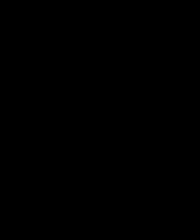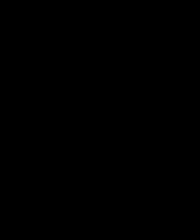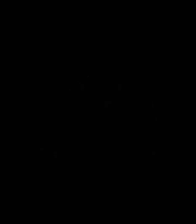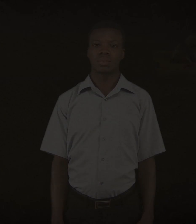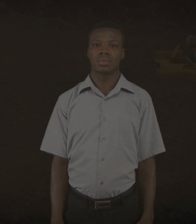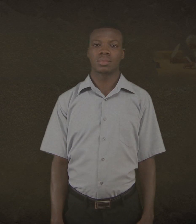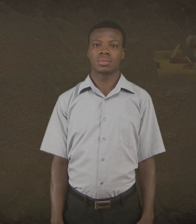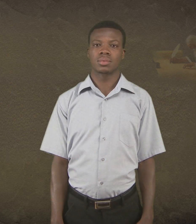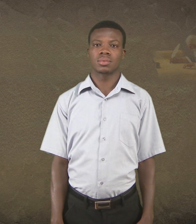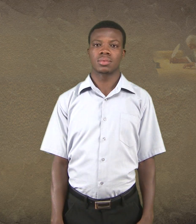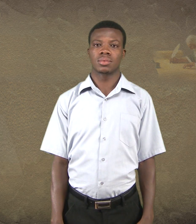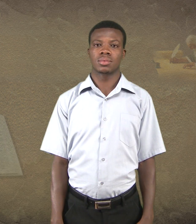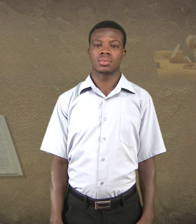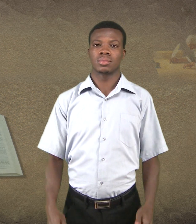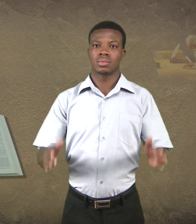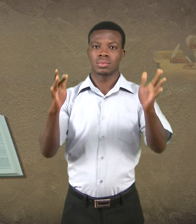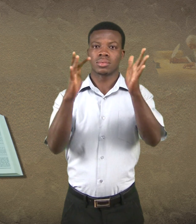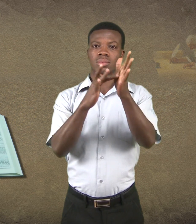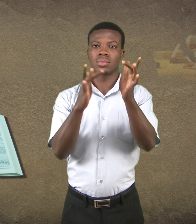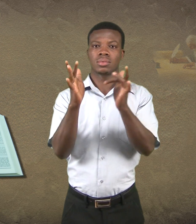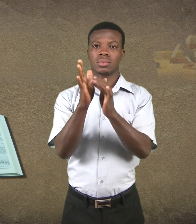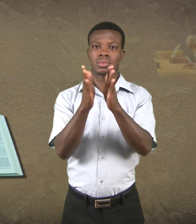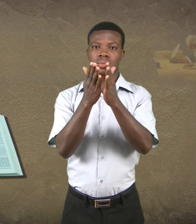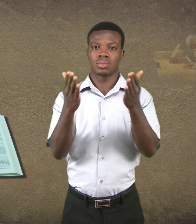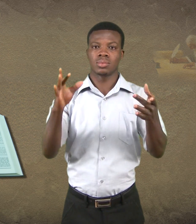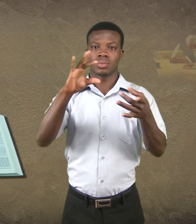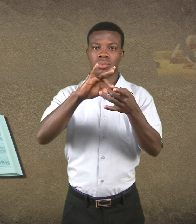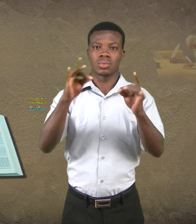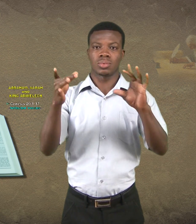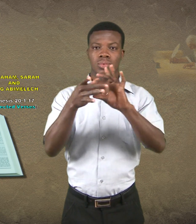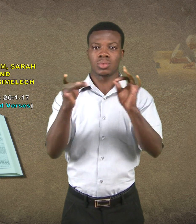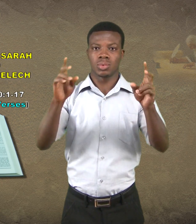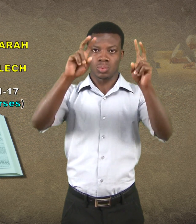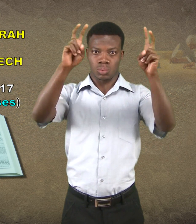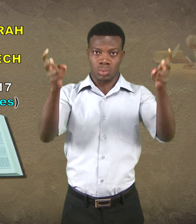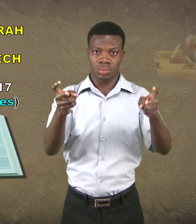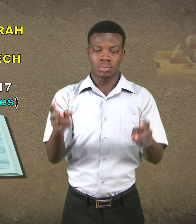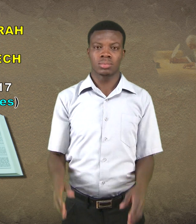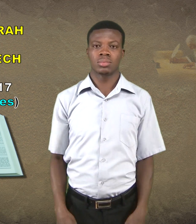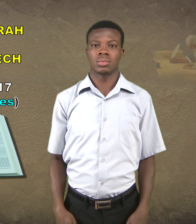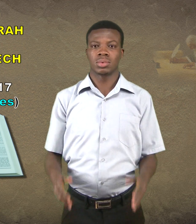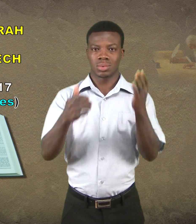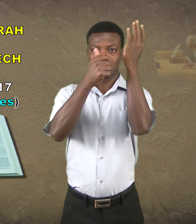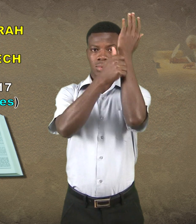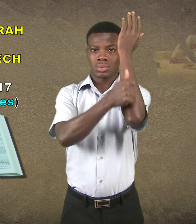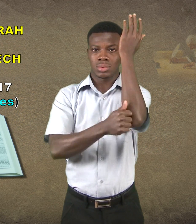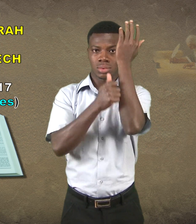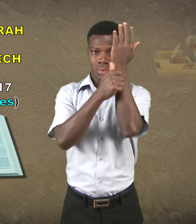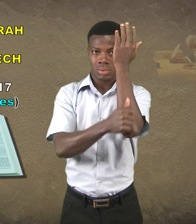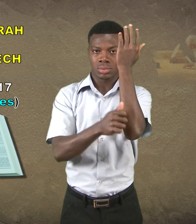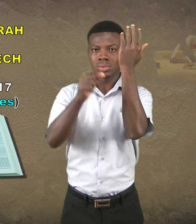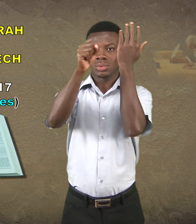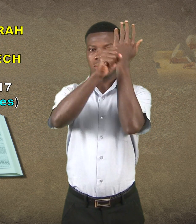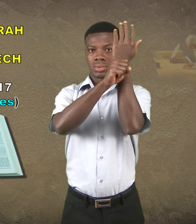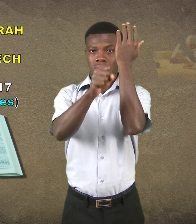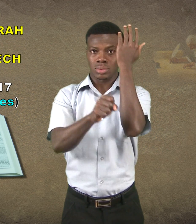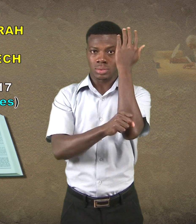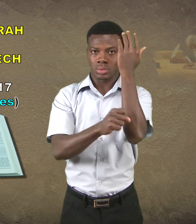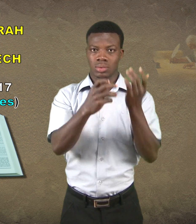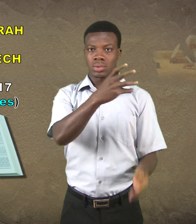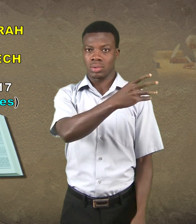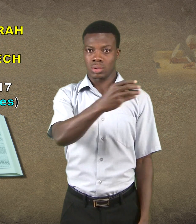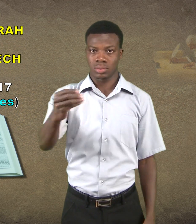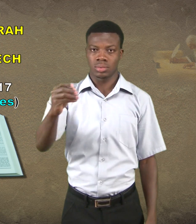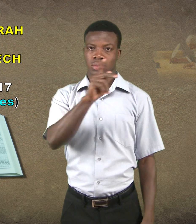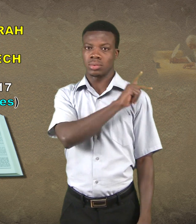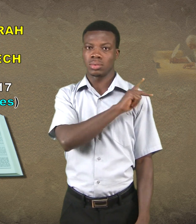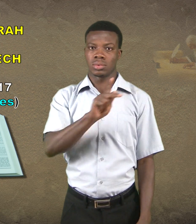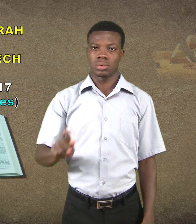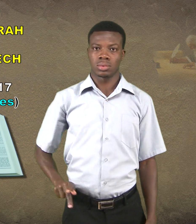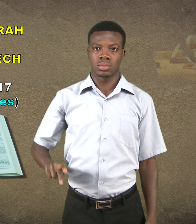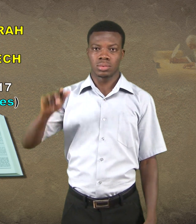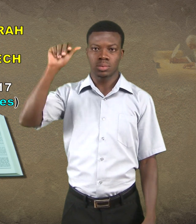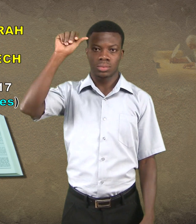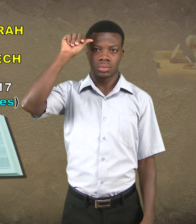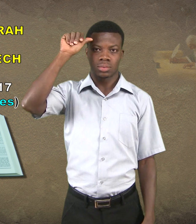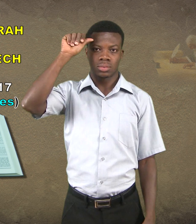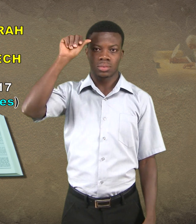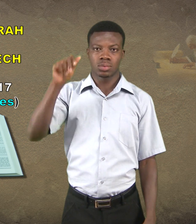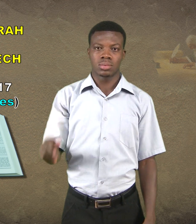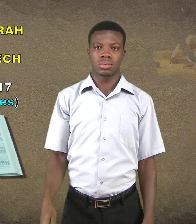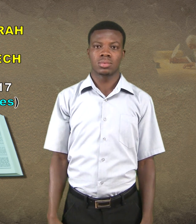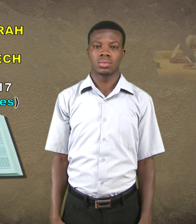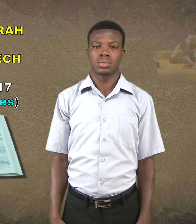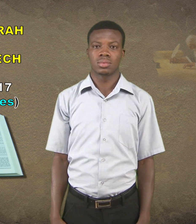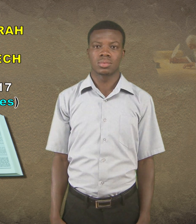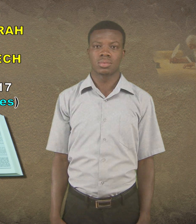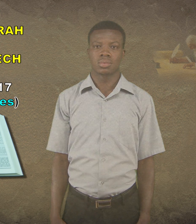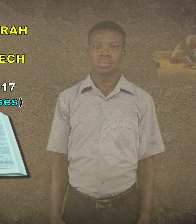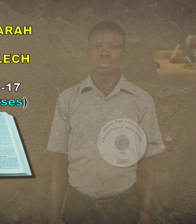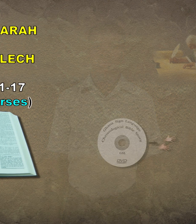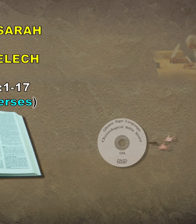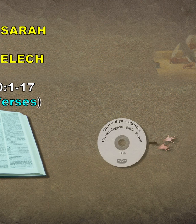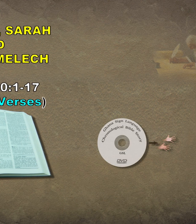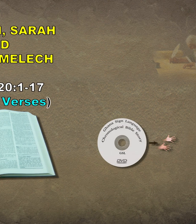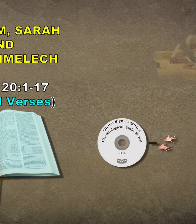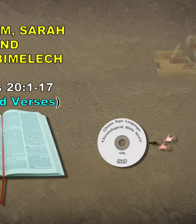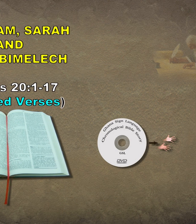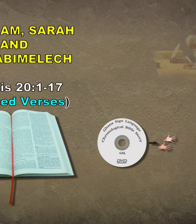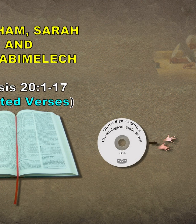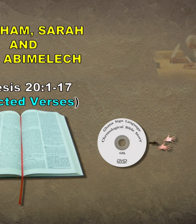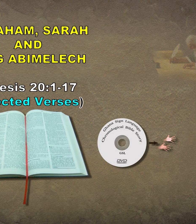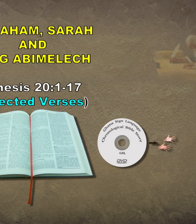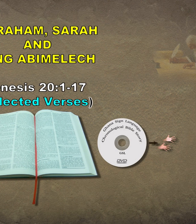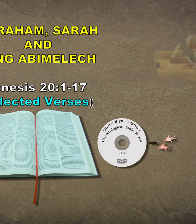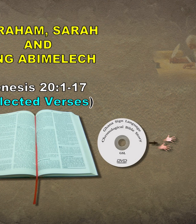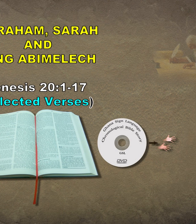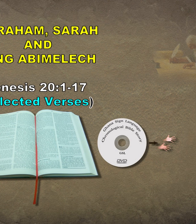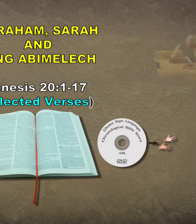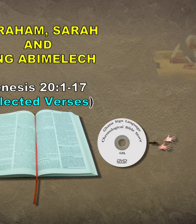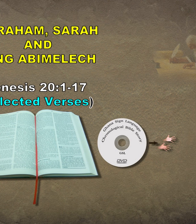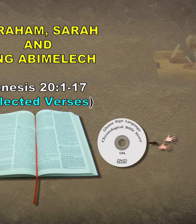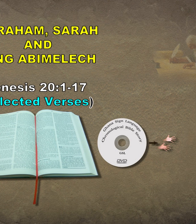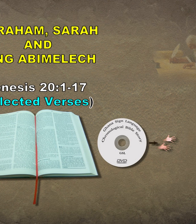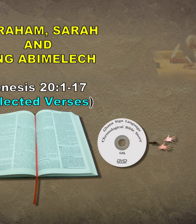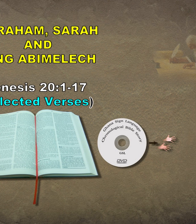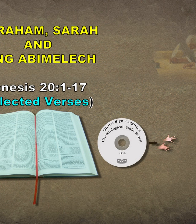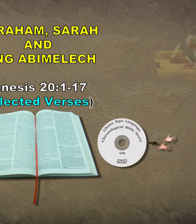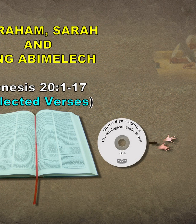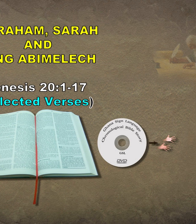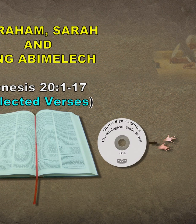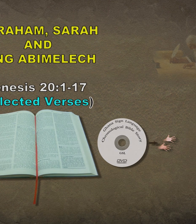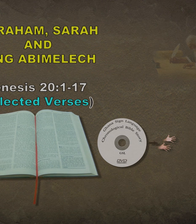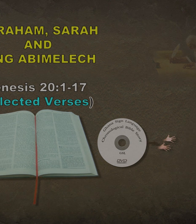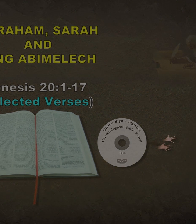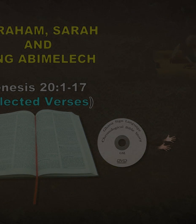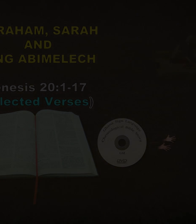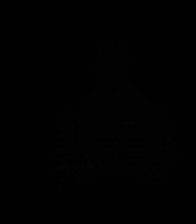Abraham, Sarah and king Abimelech